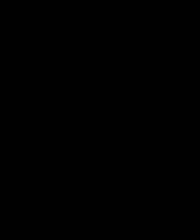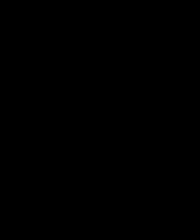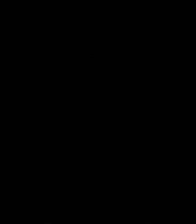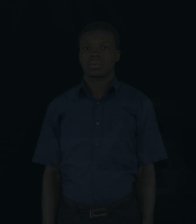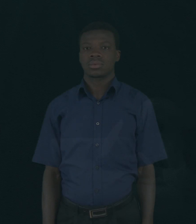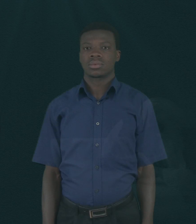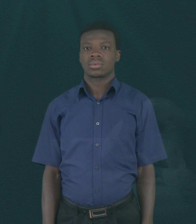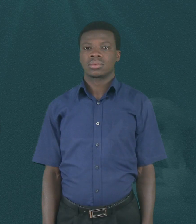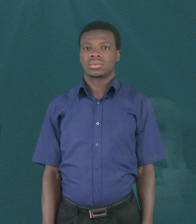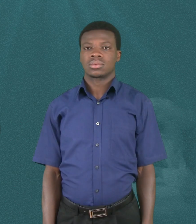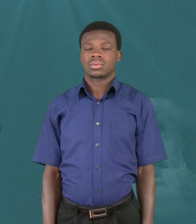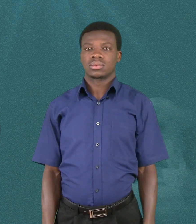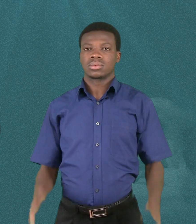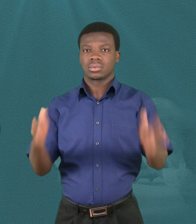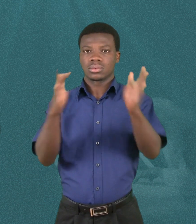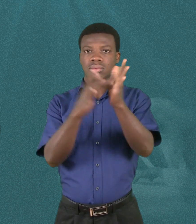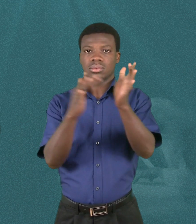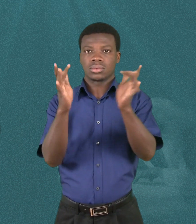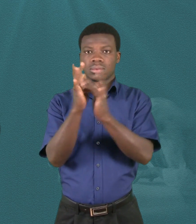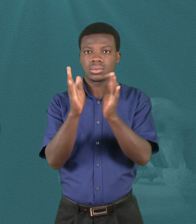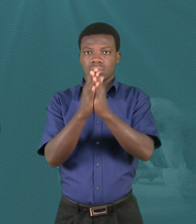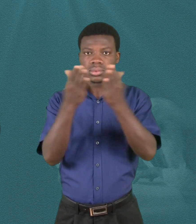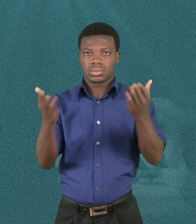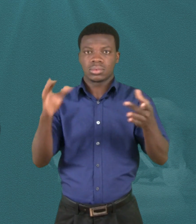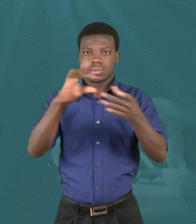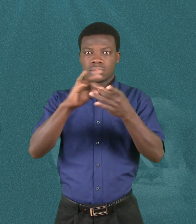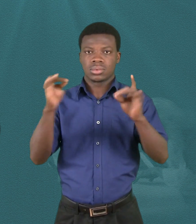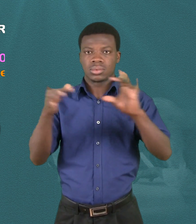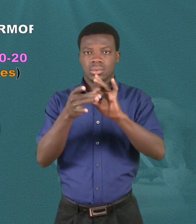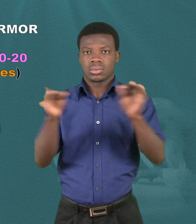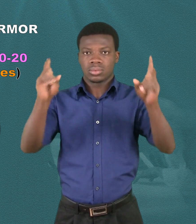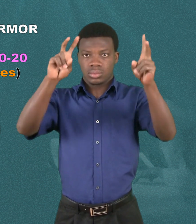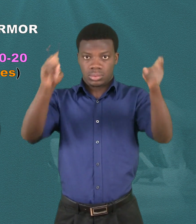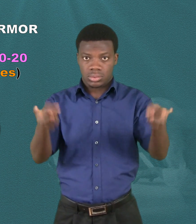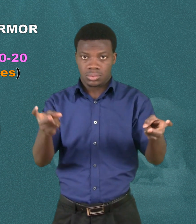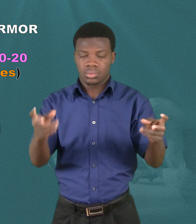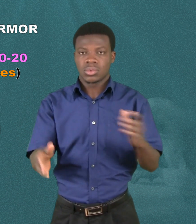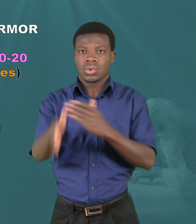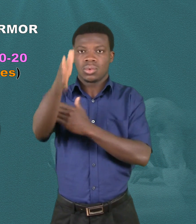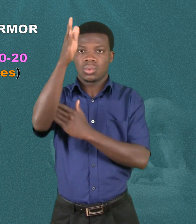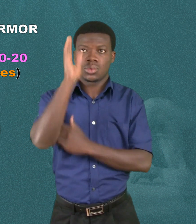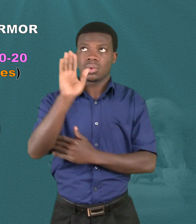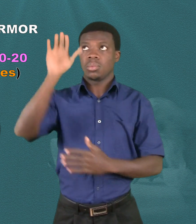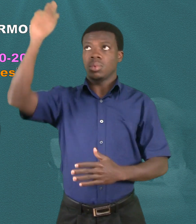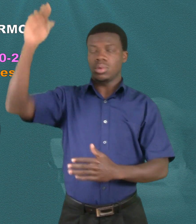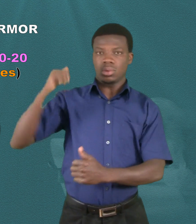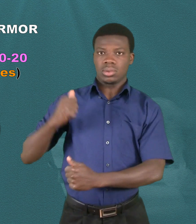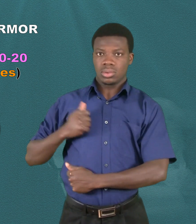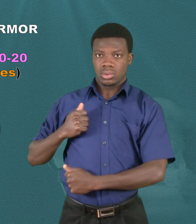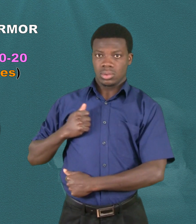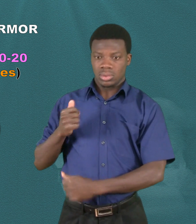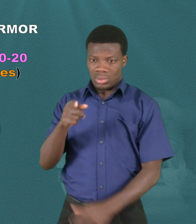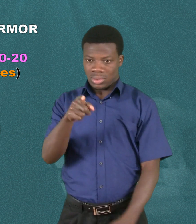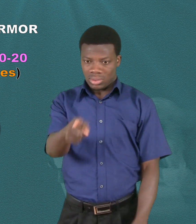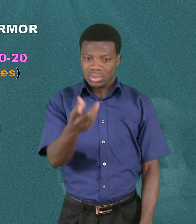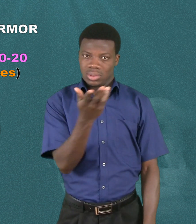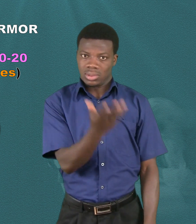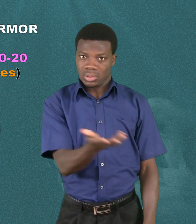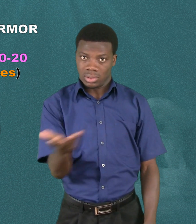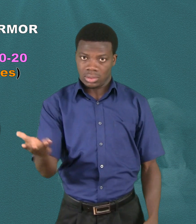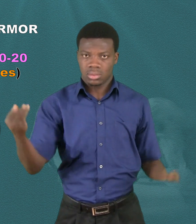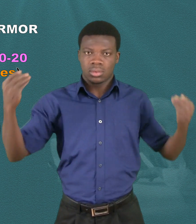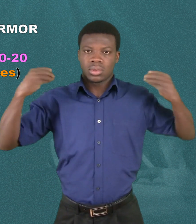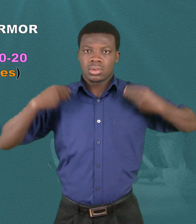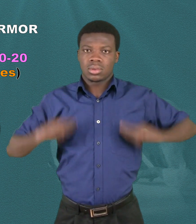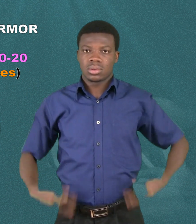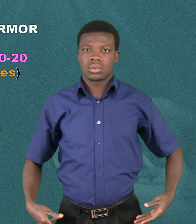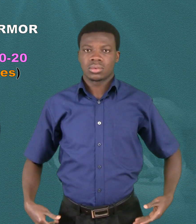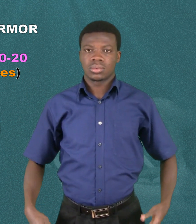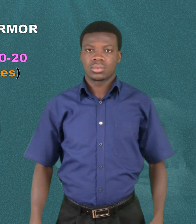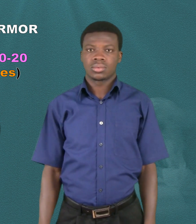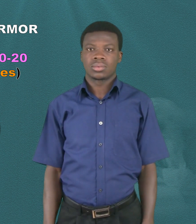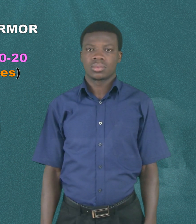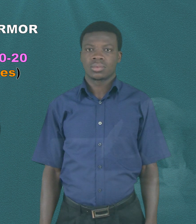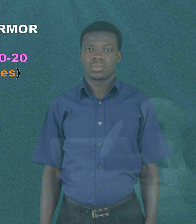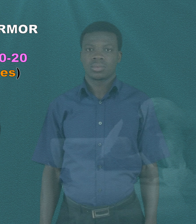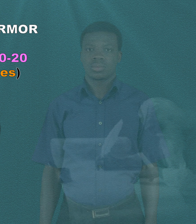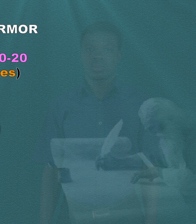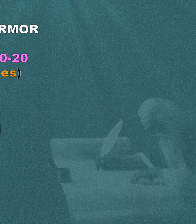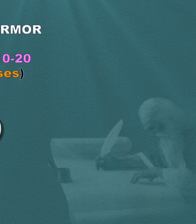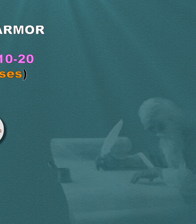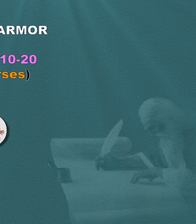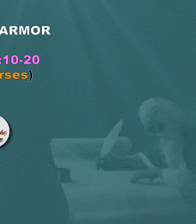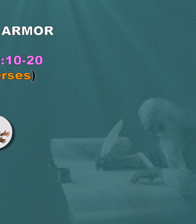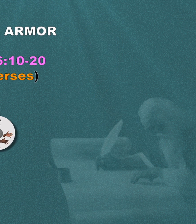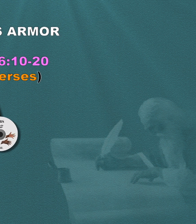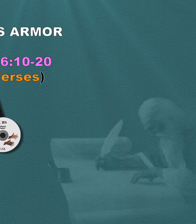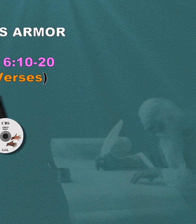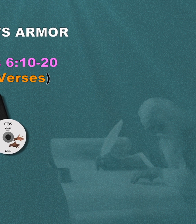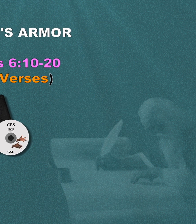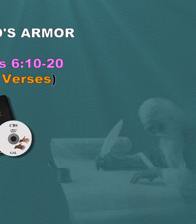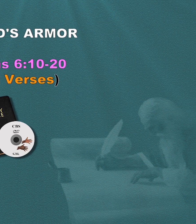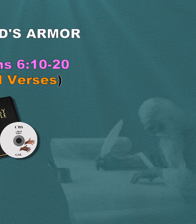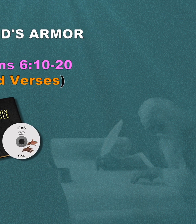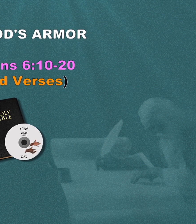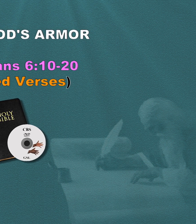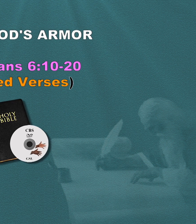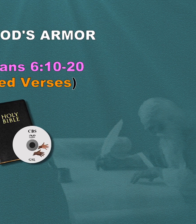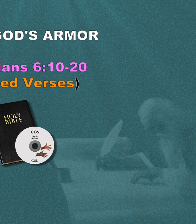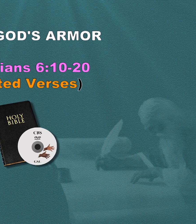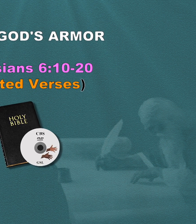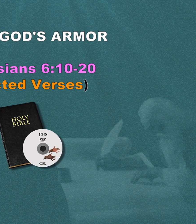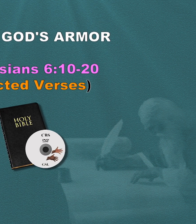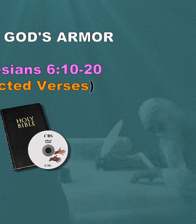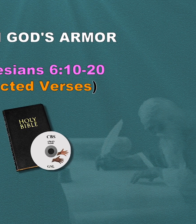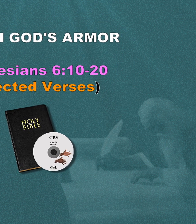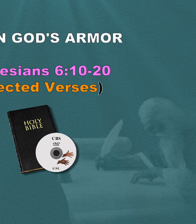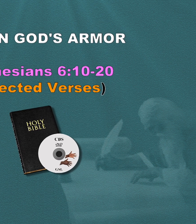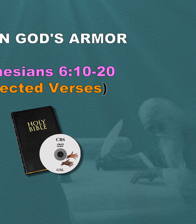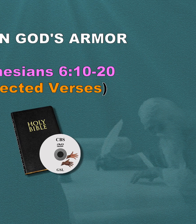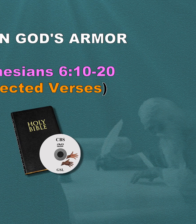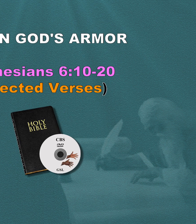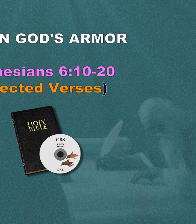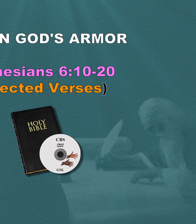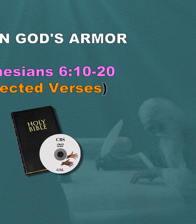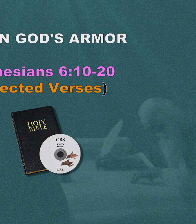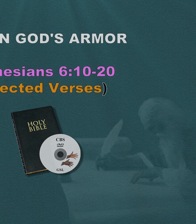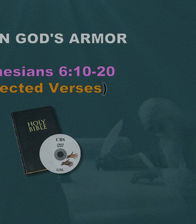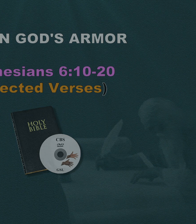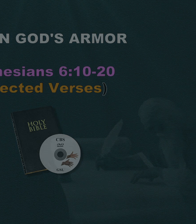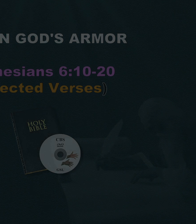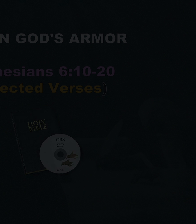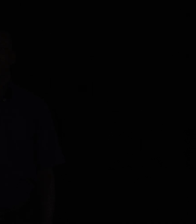Put on God's armor